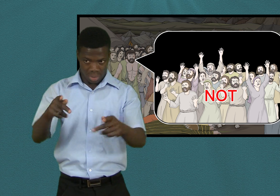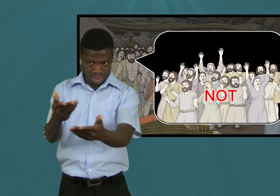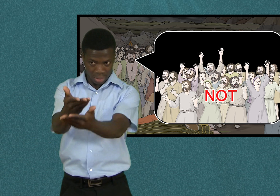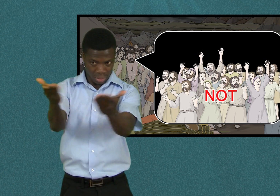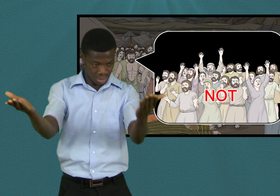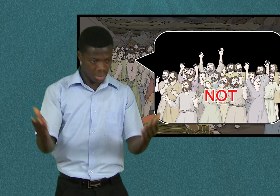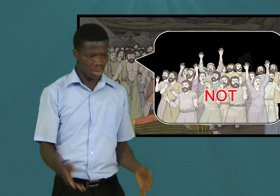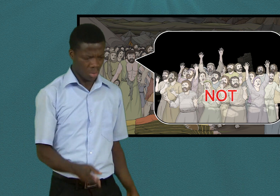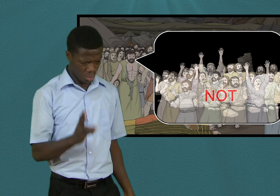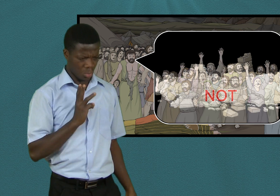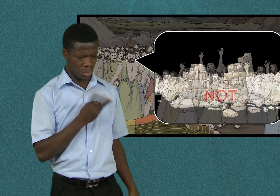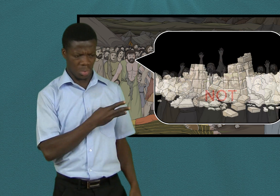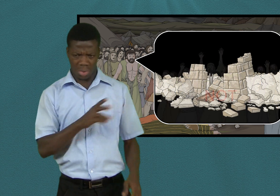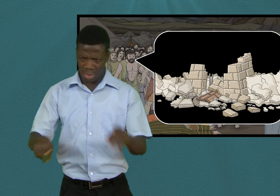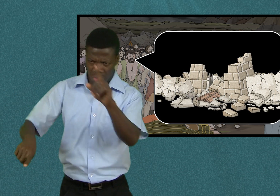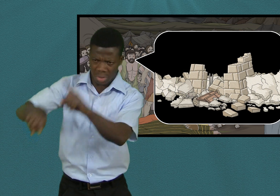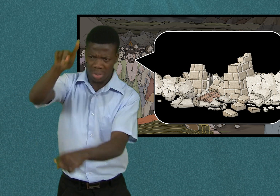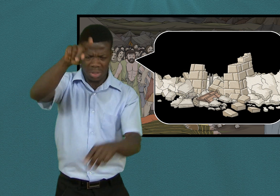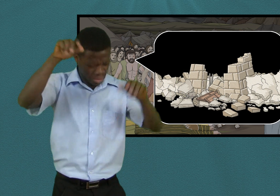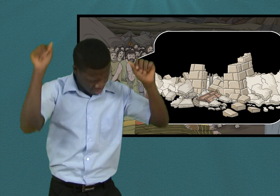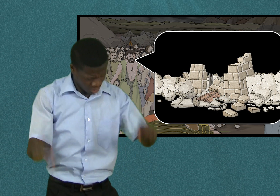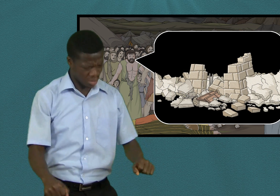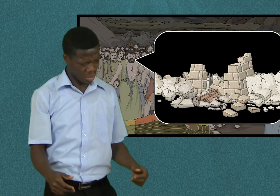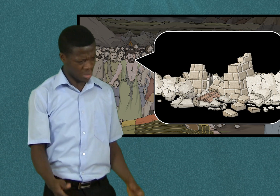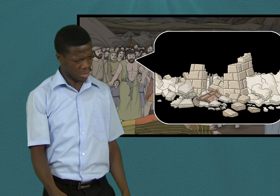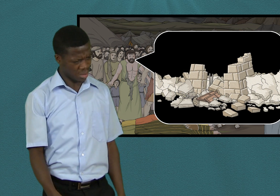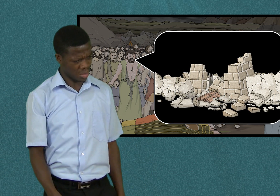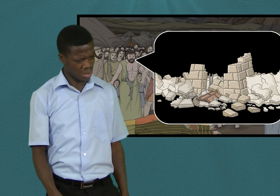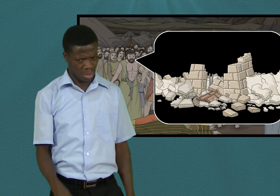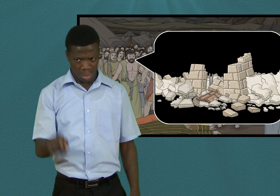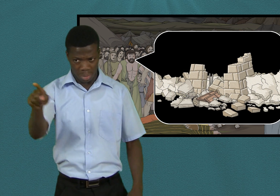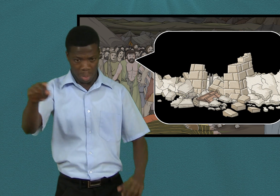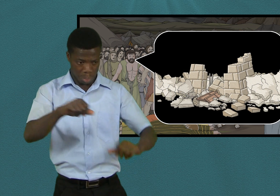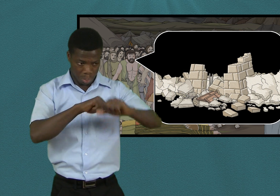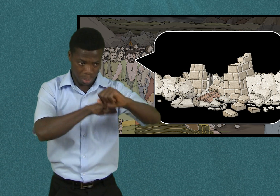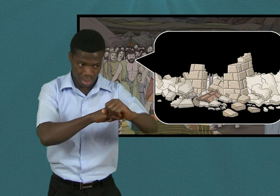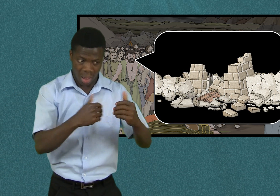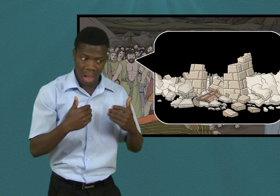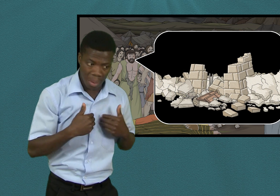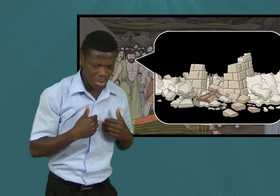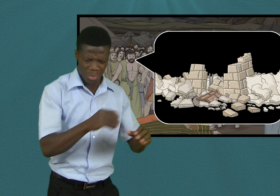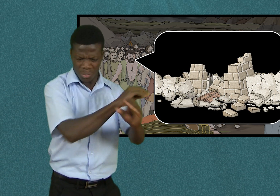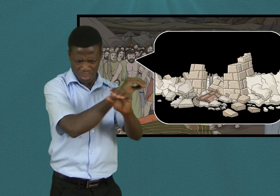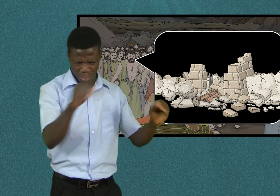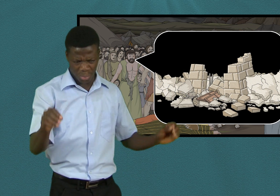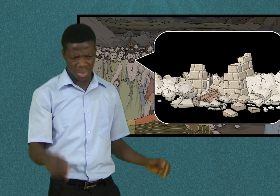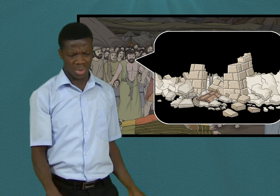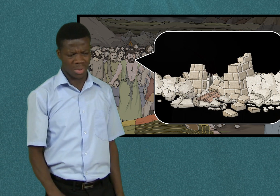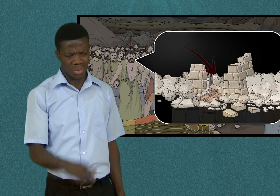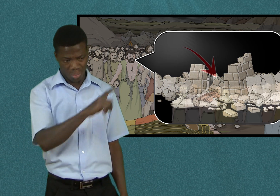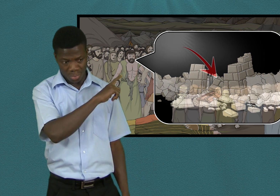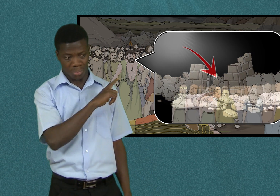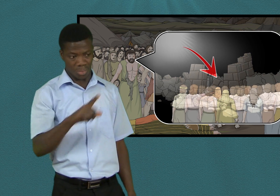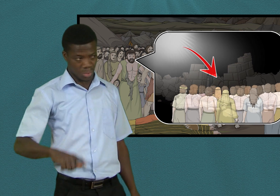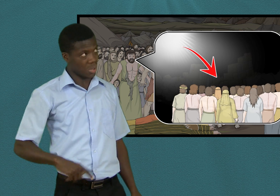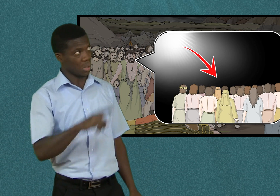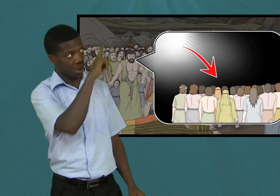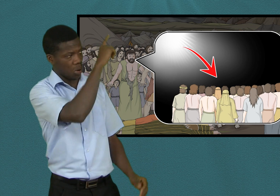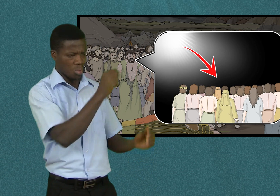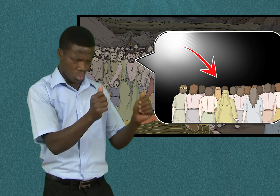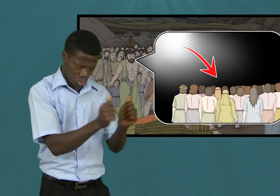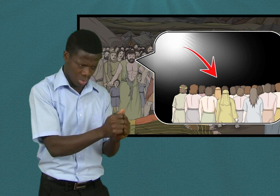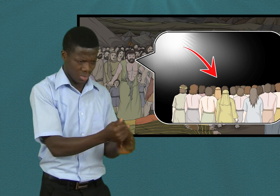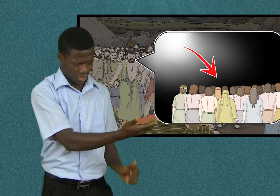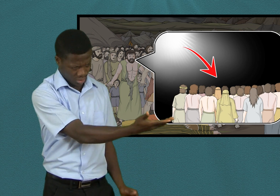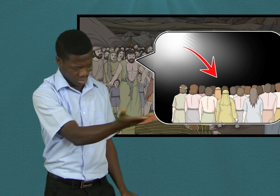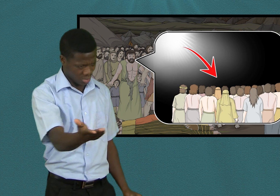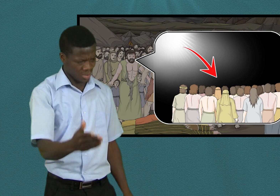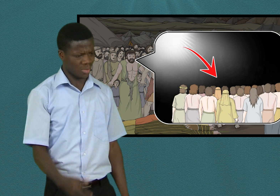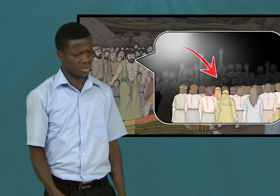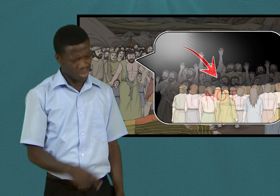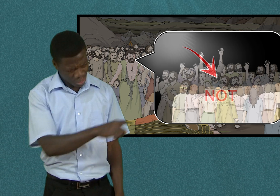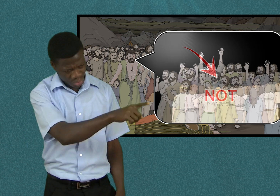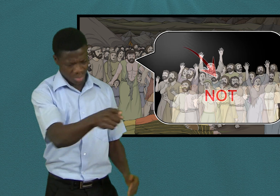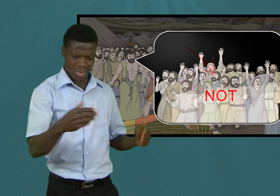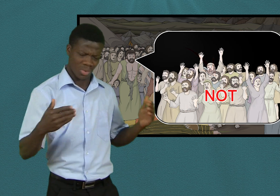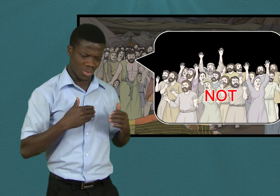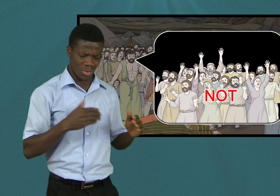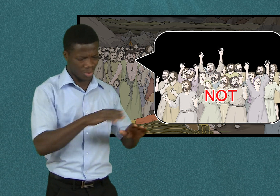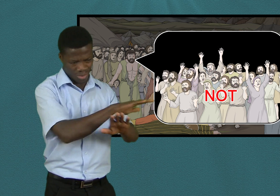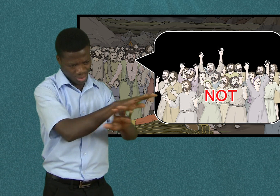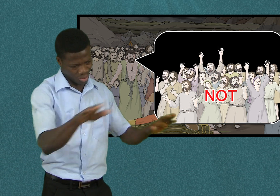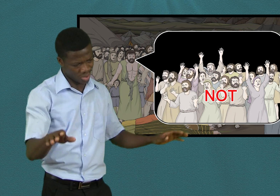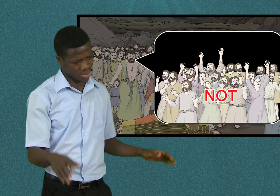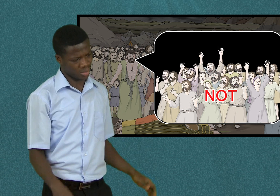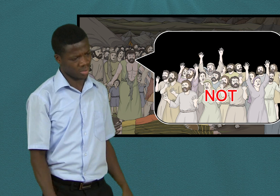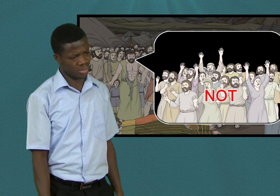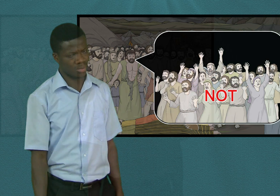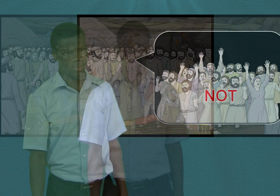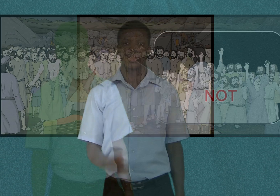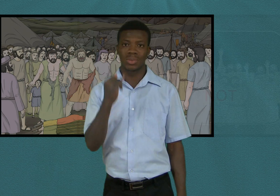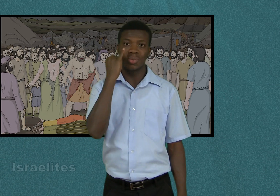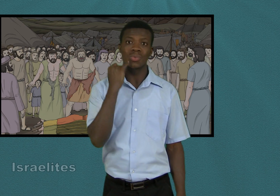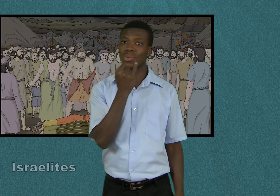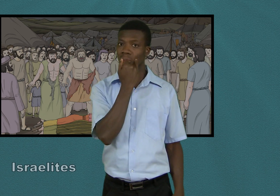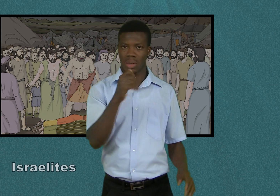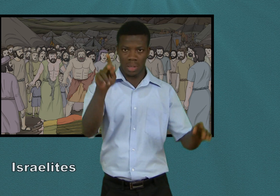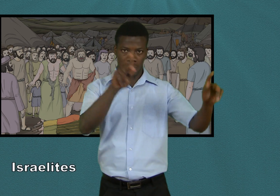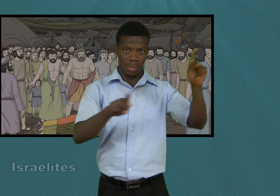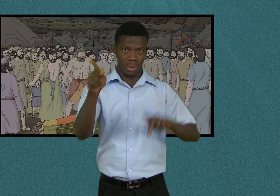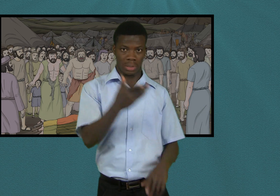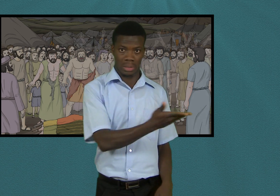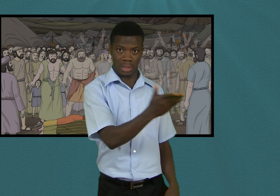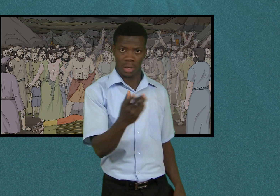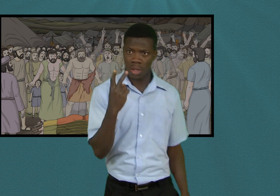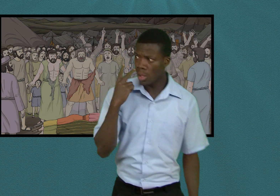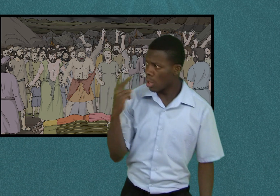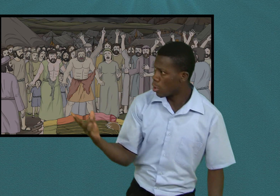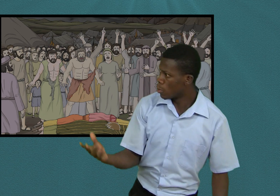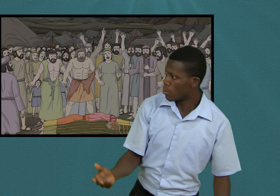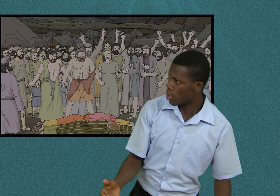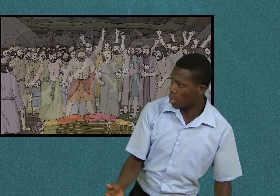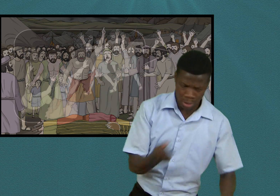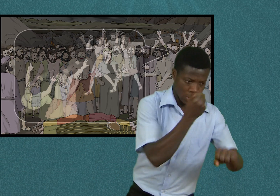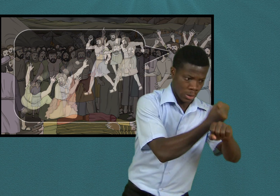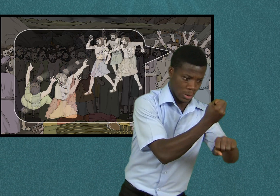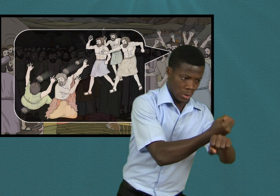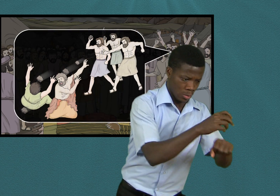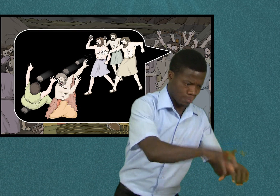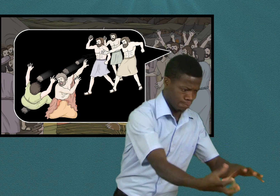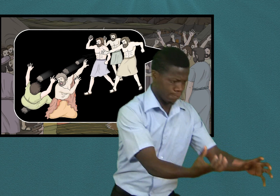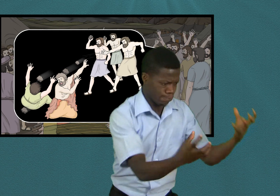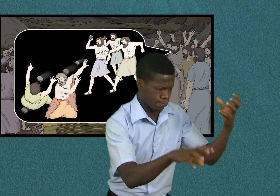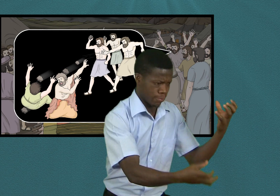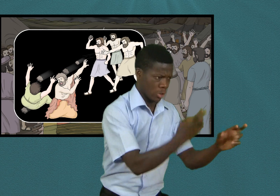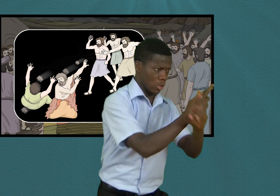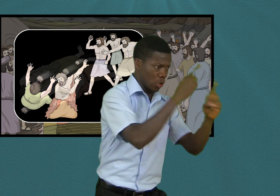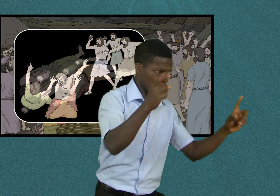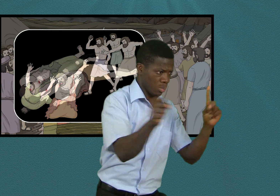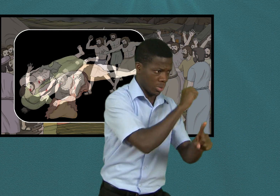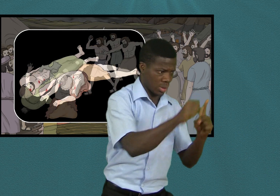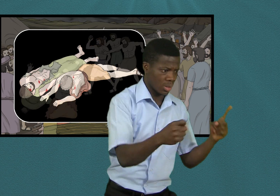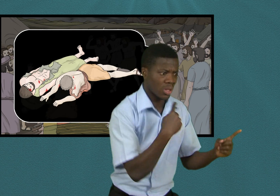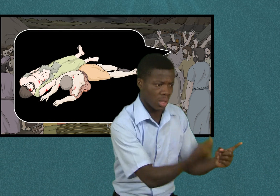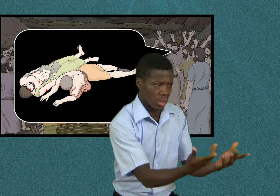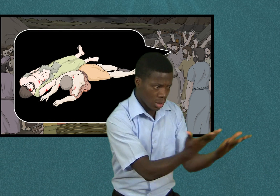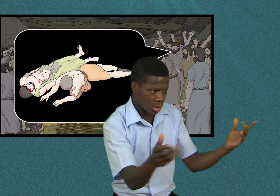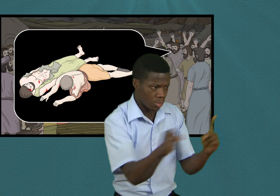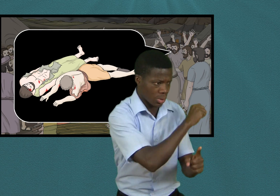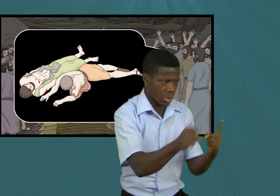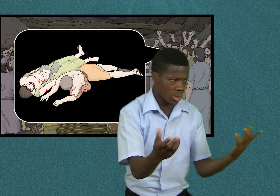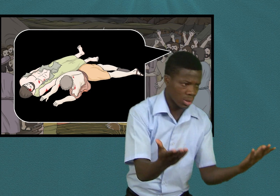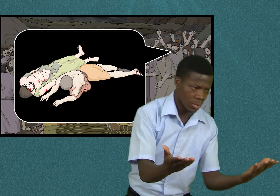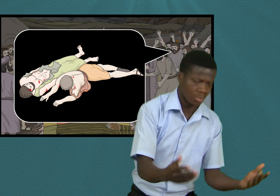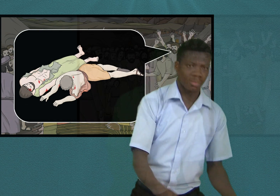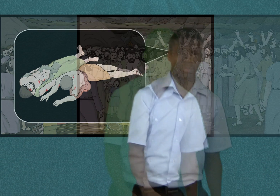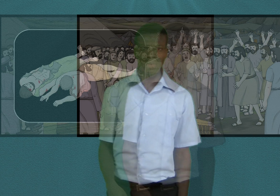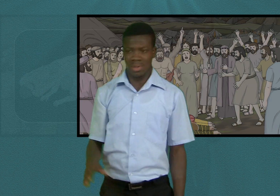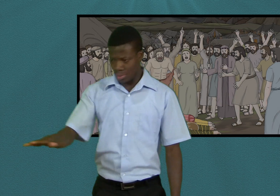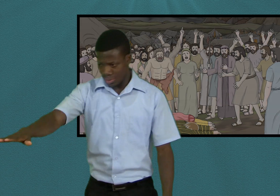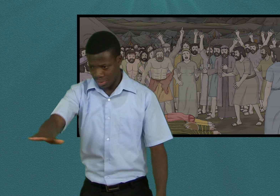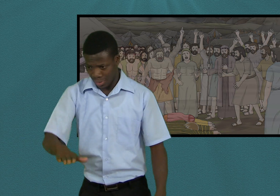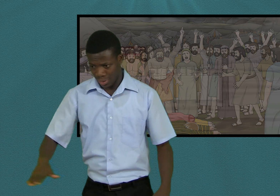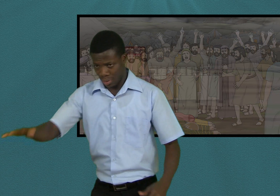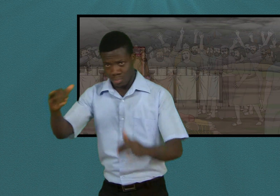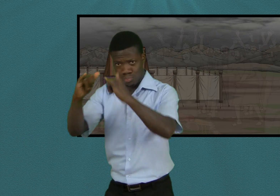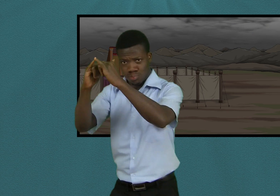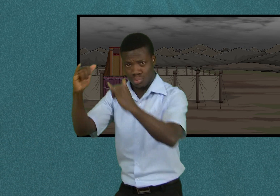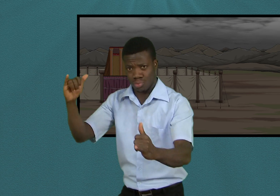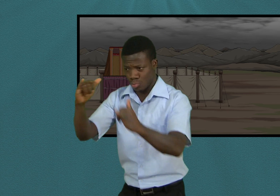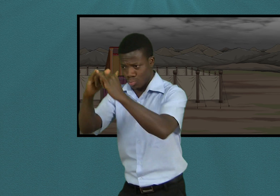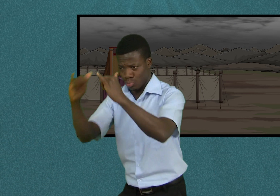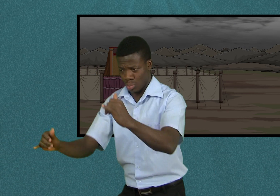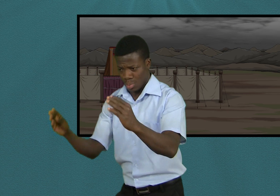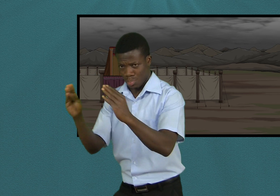Their protection has been removed, and the LORD is with us. Do not be afraid of them!” But the whole congregation threatened to stone Joshua and Caleb.